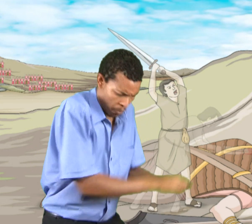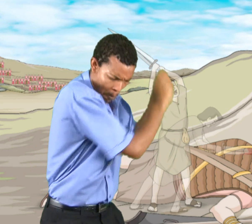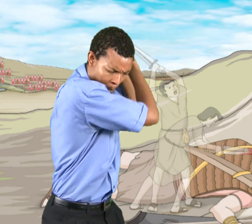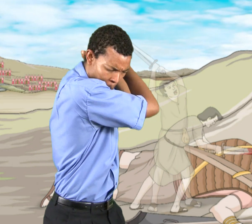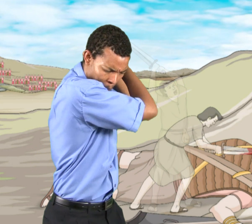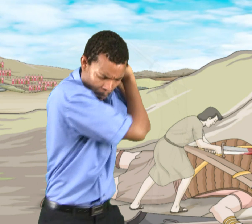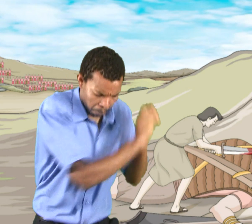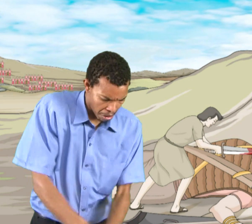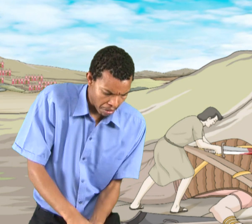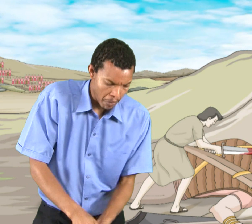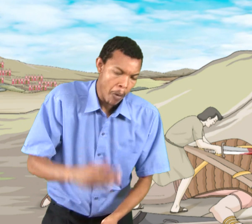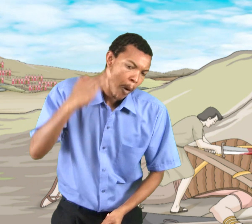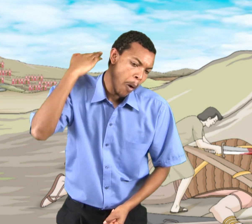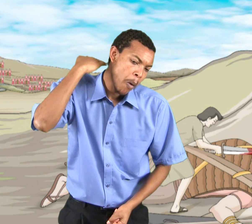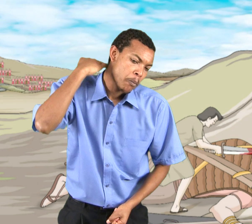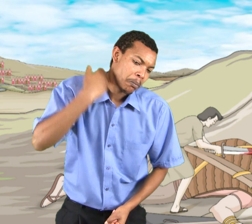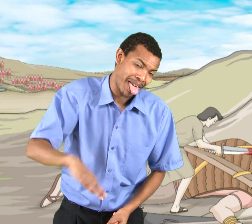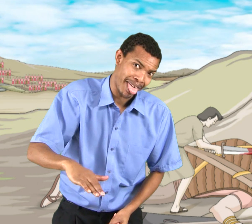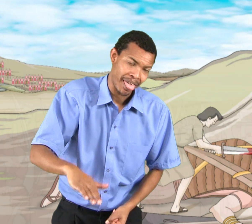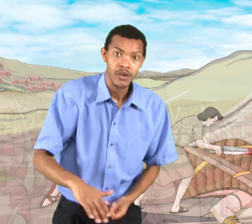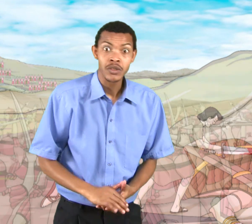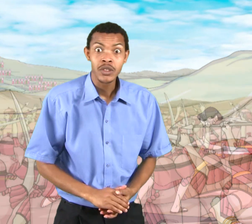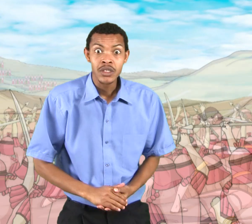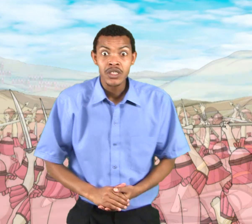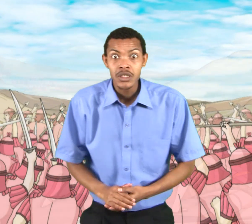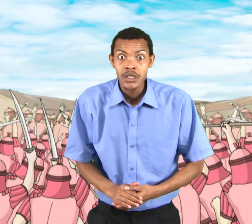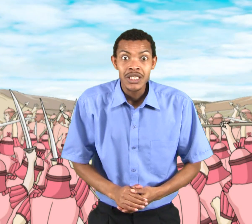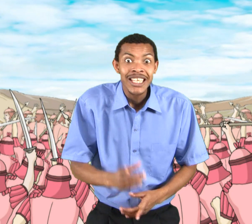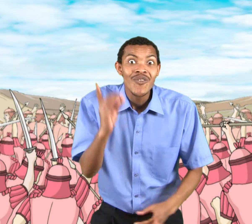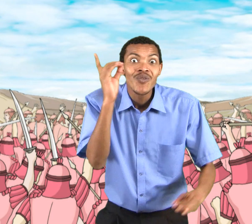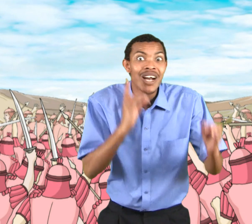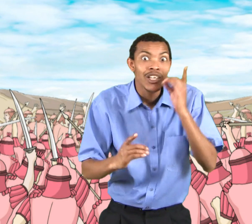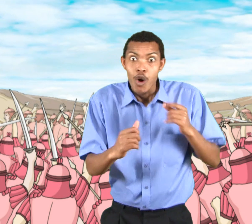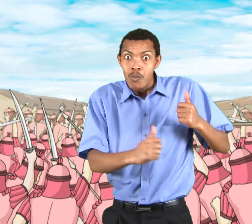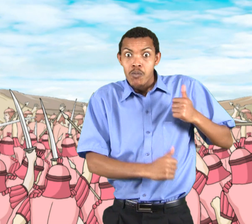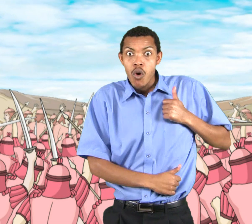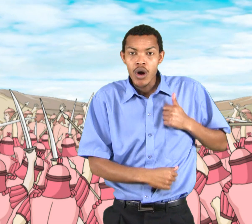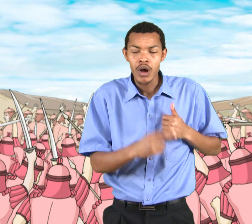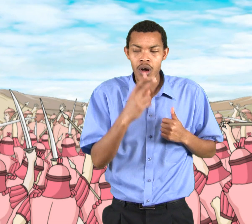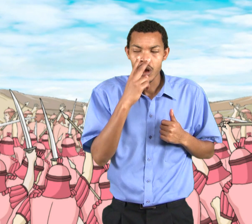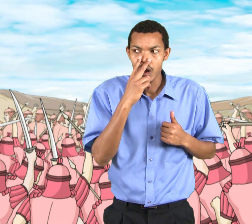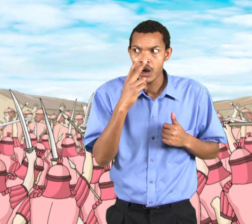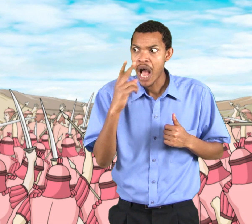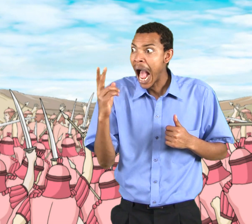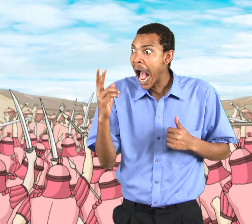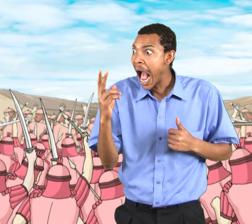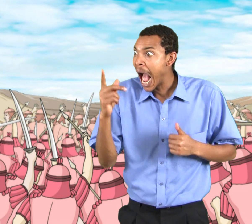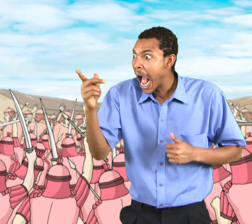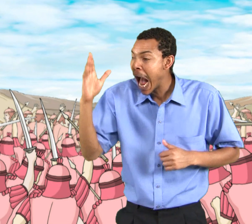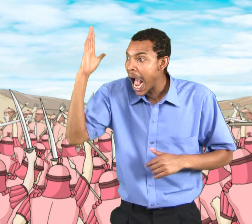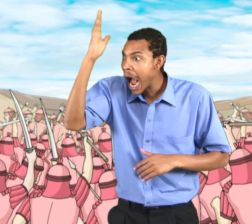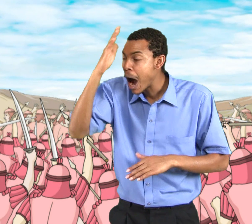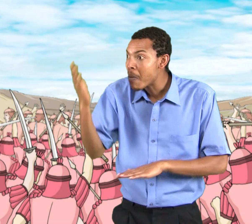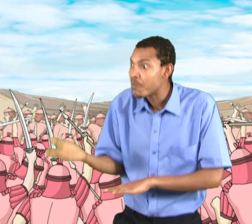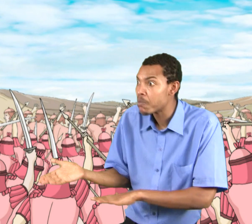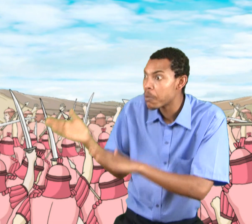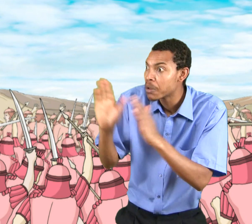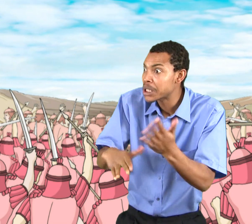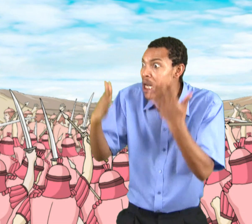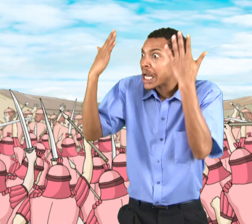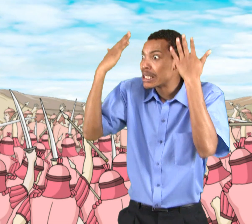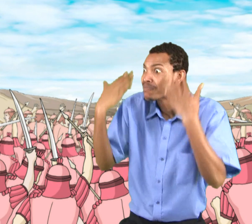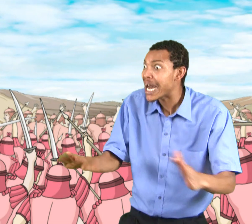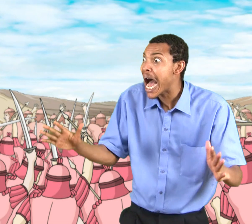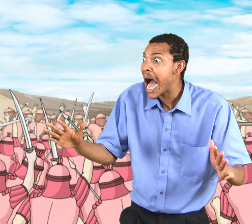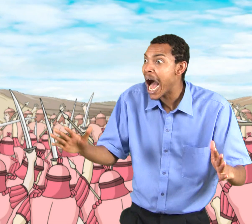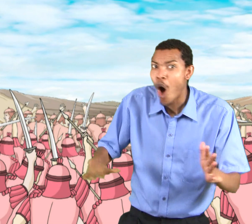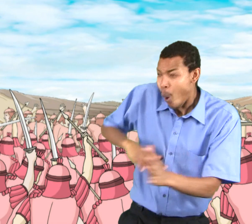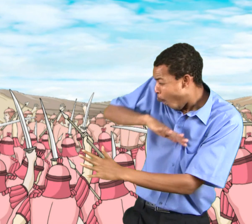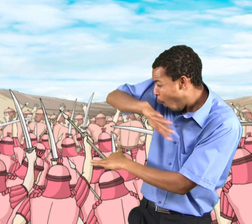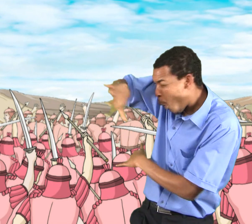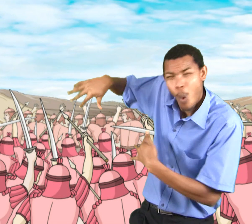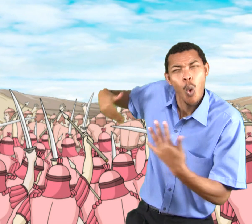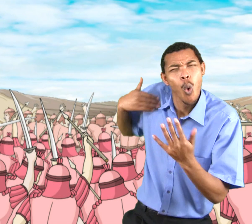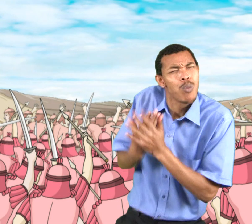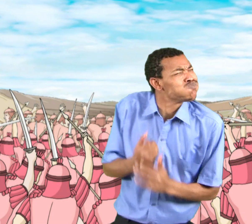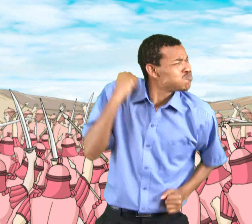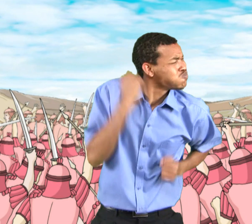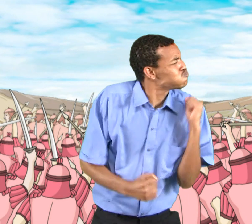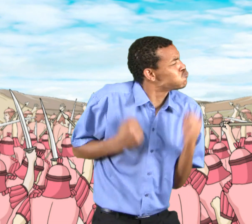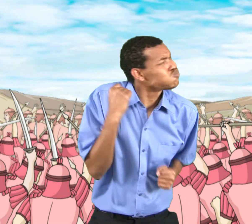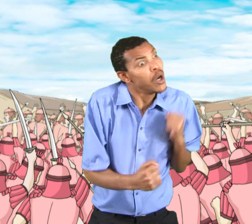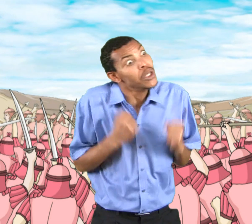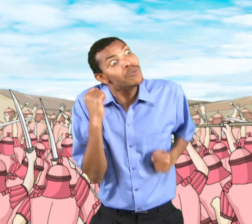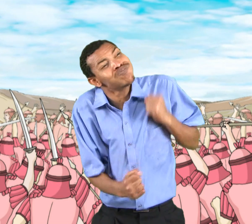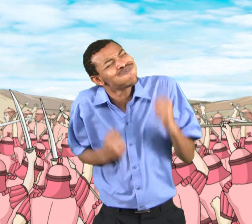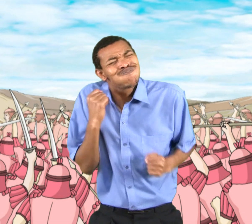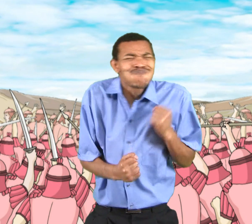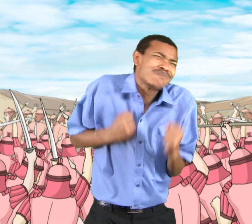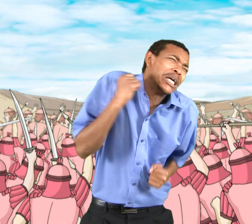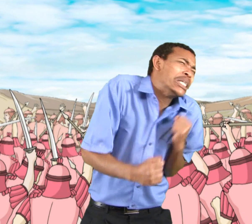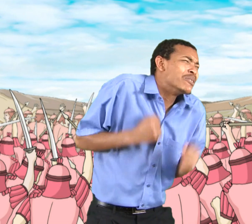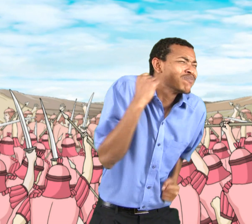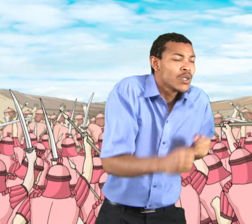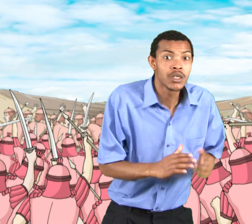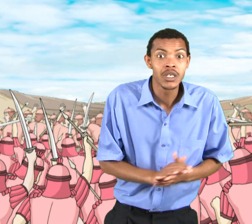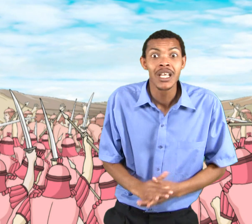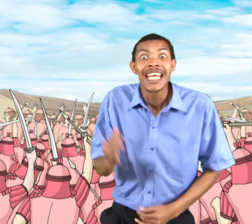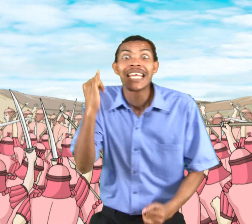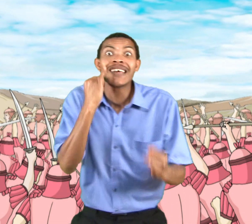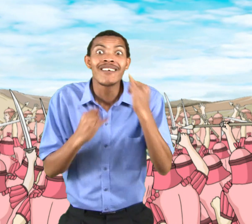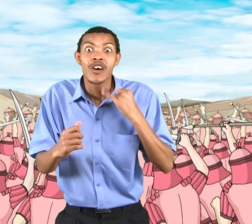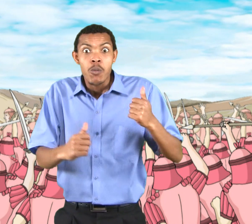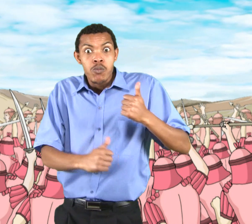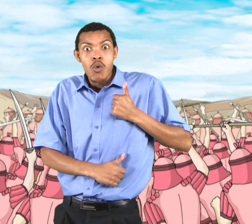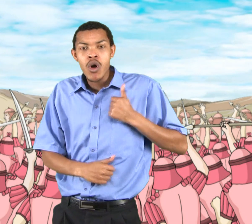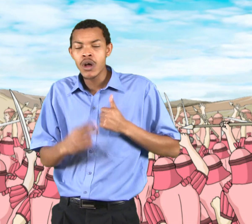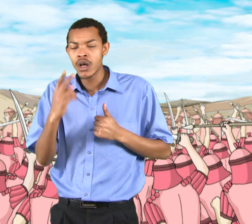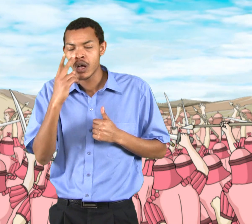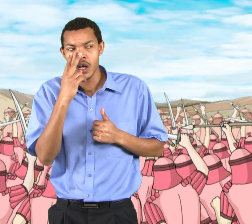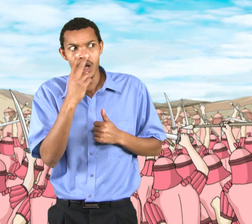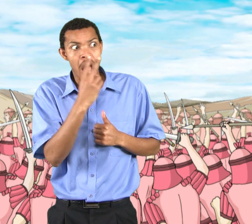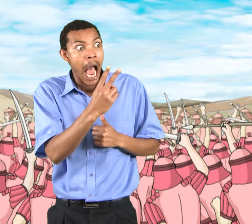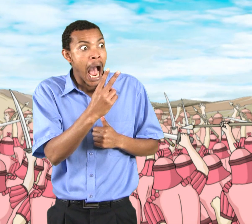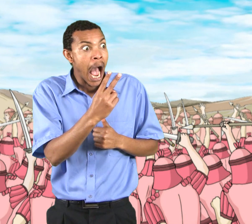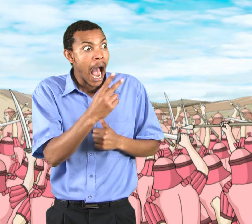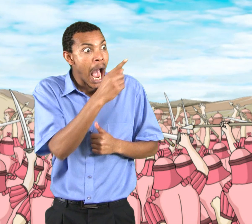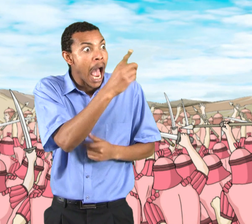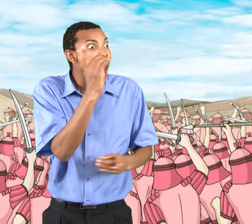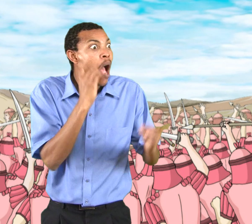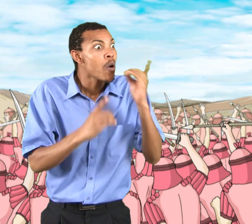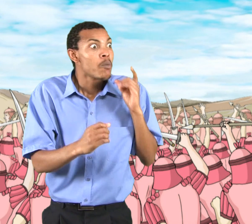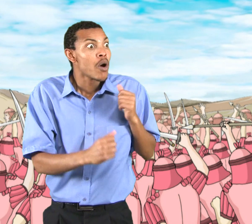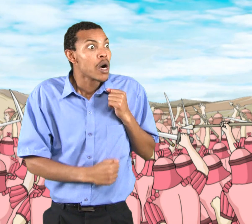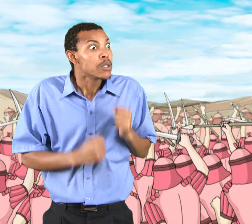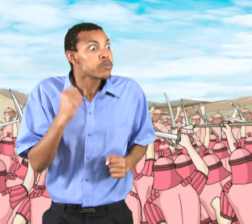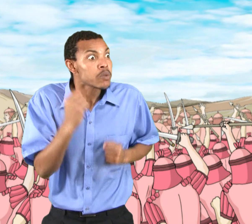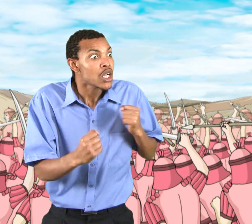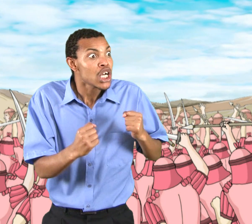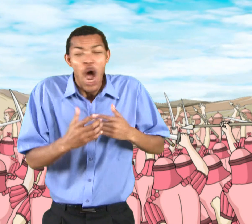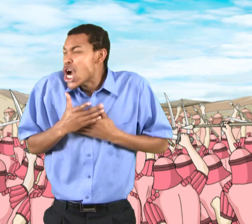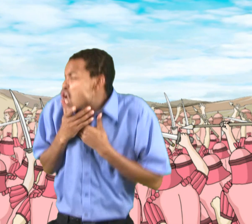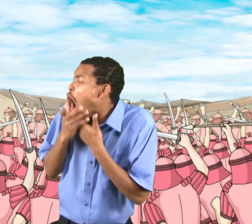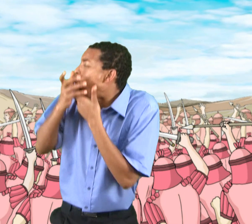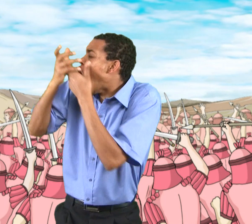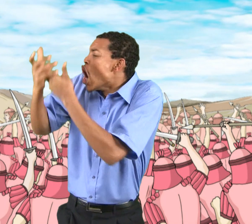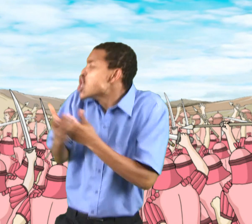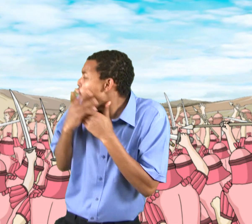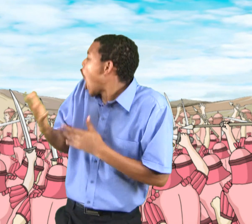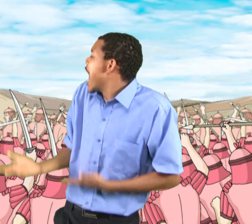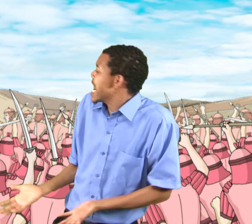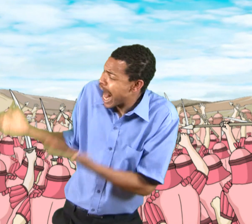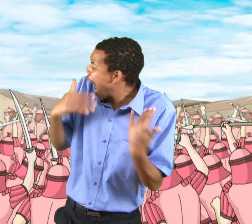When the Philistines saw that their hero was dead, they turned and ran.